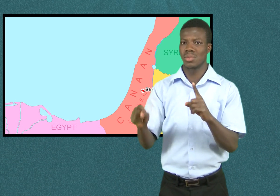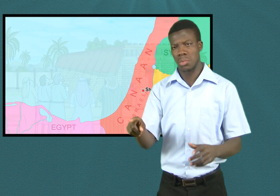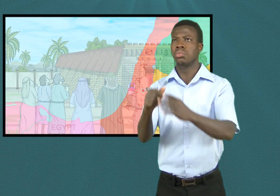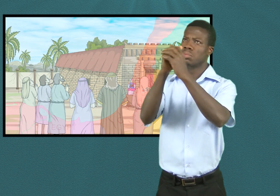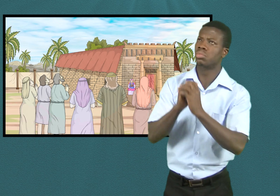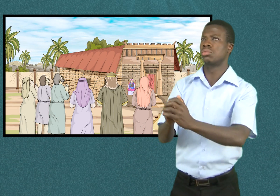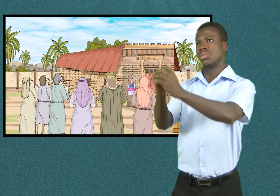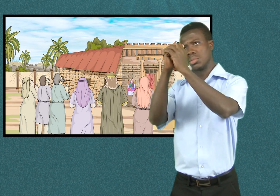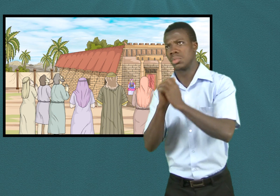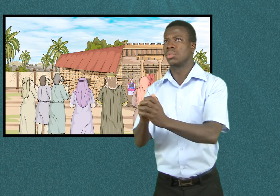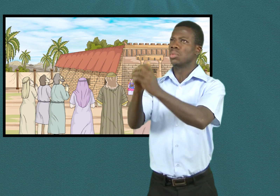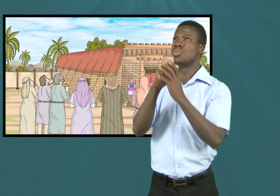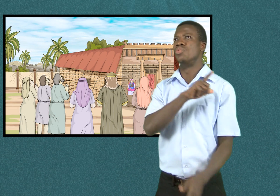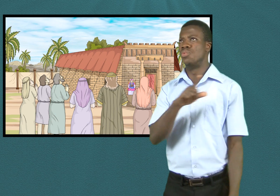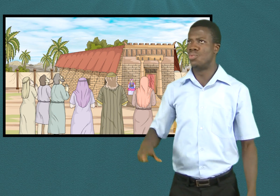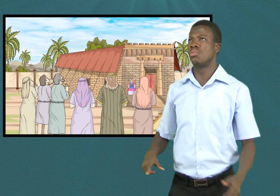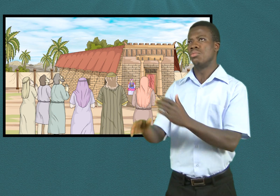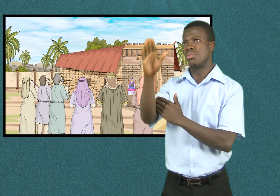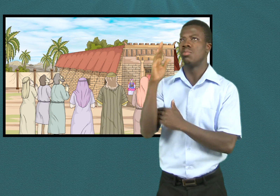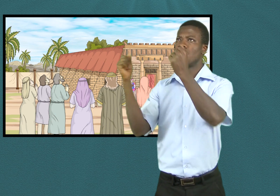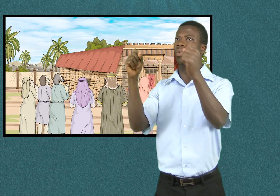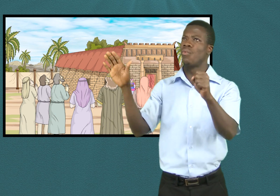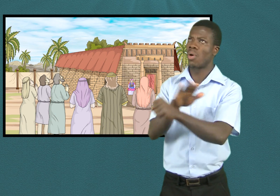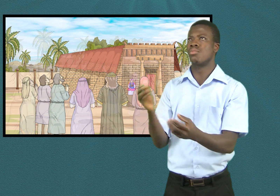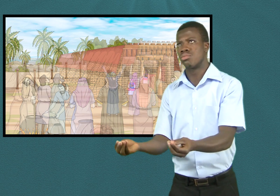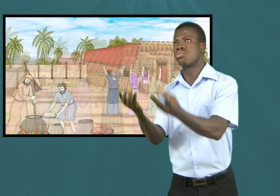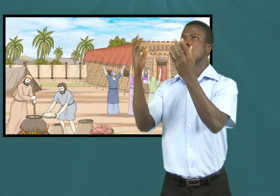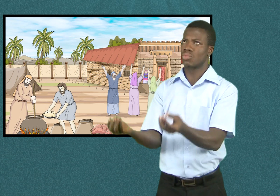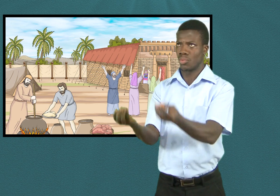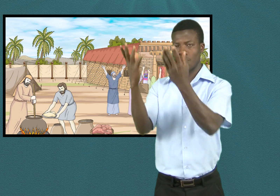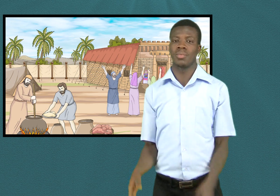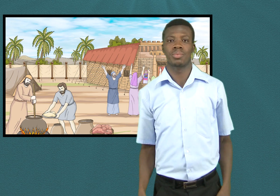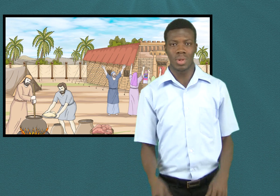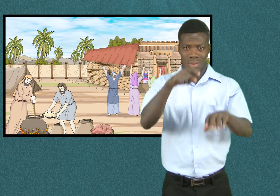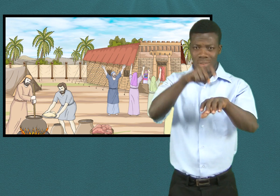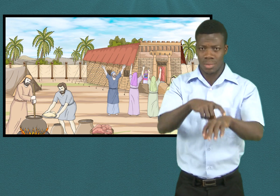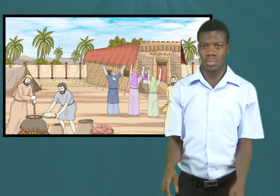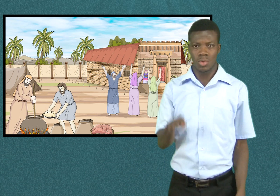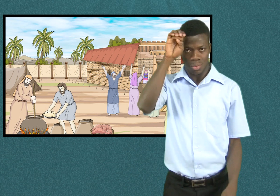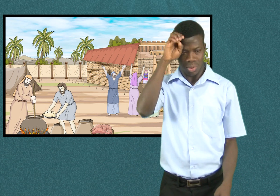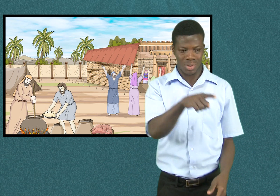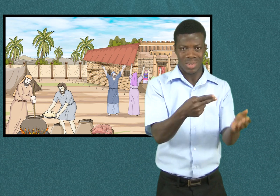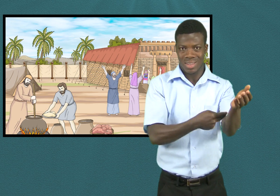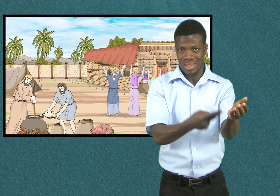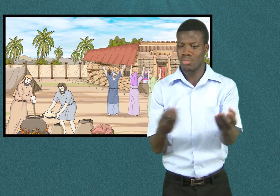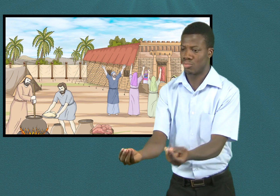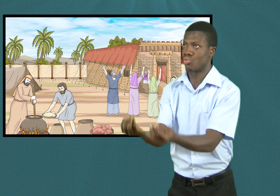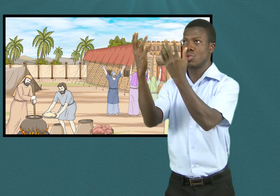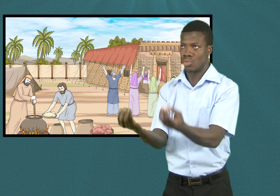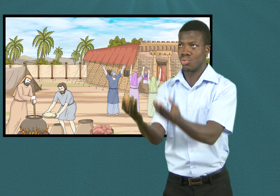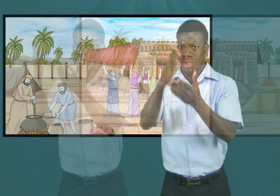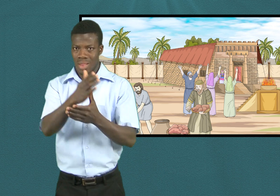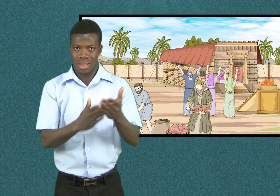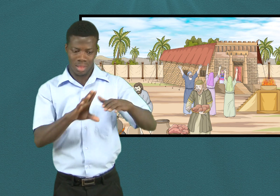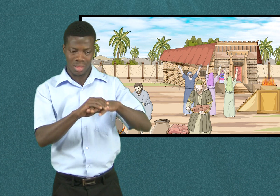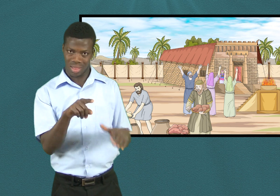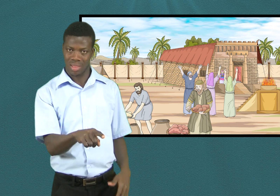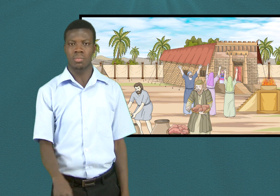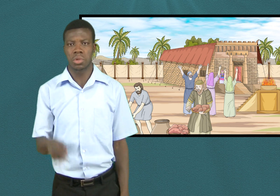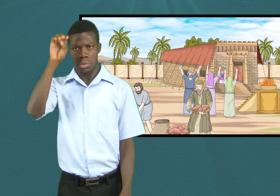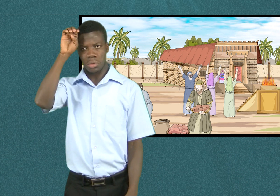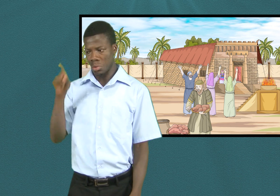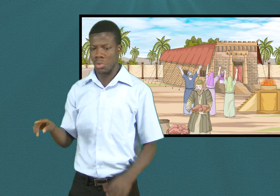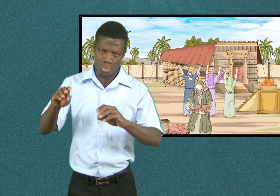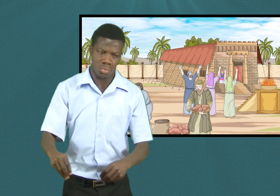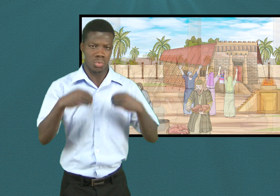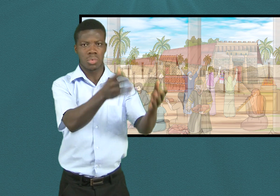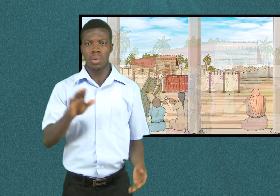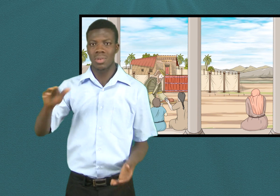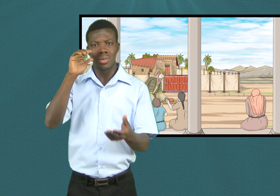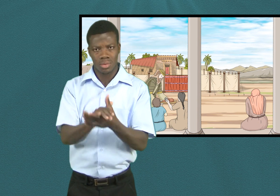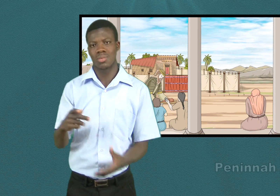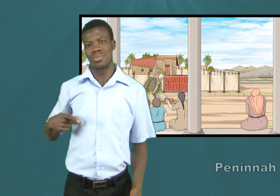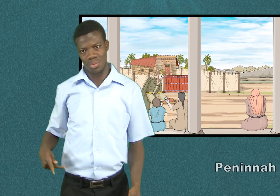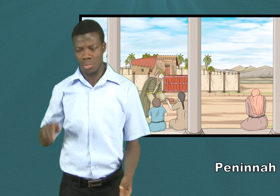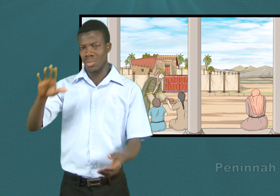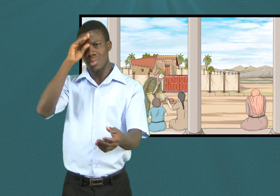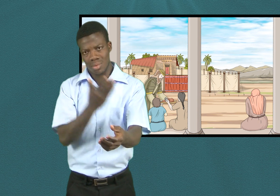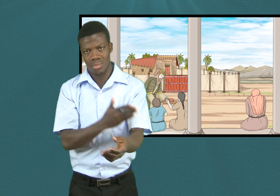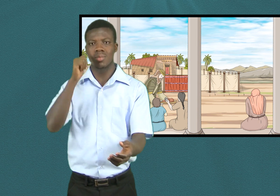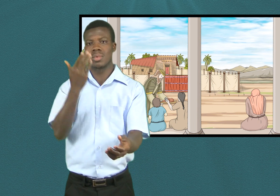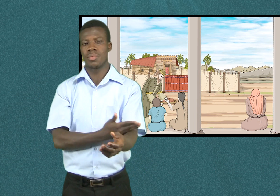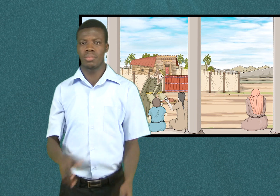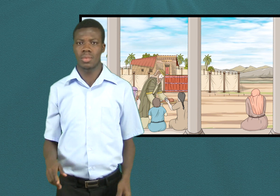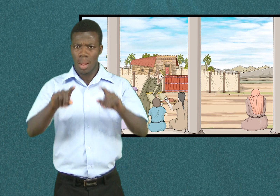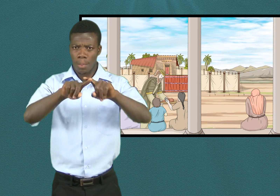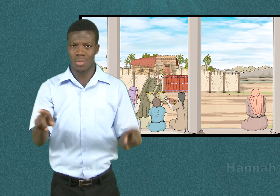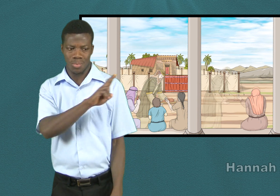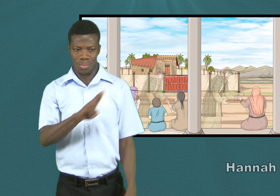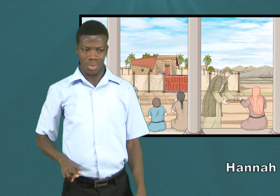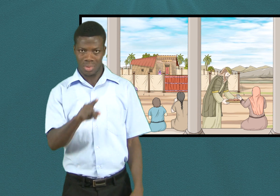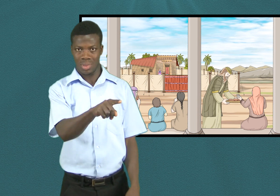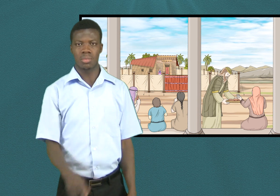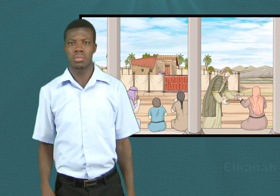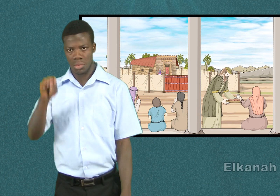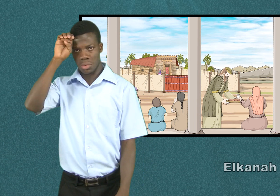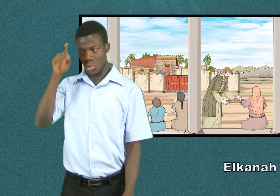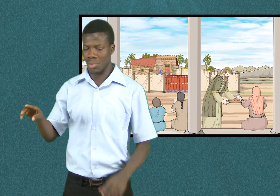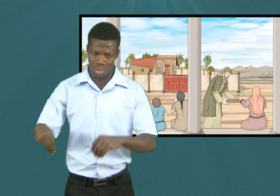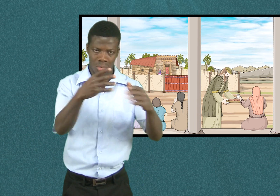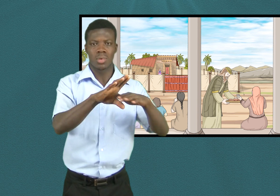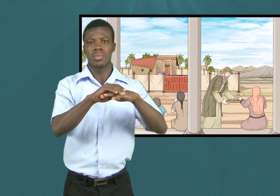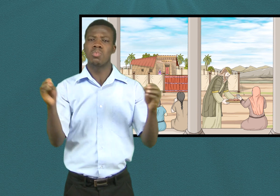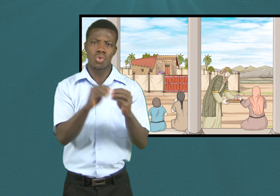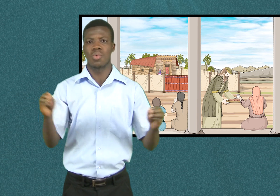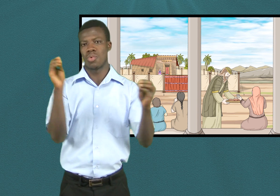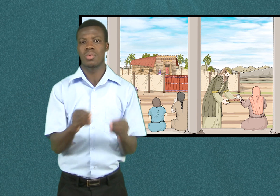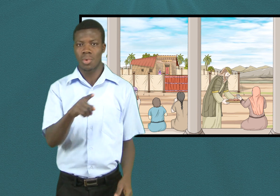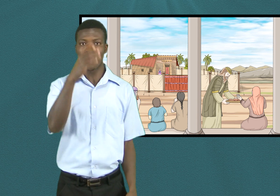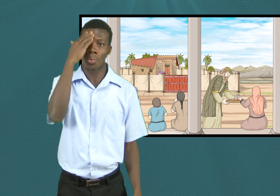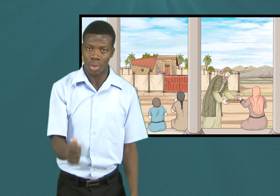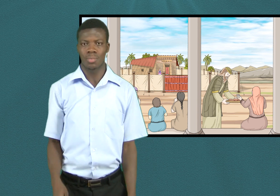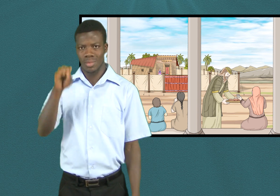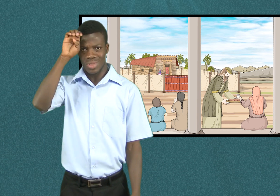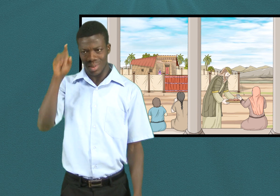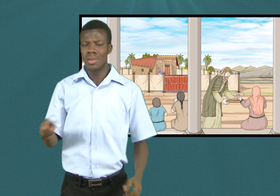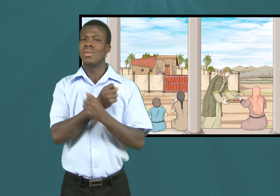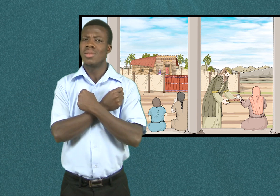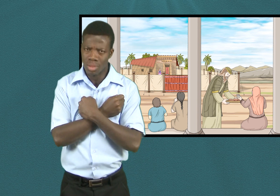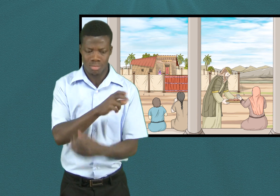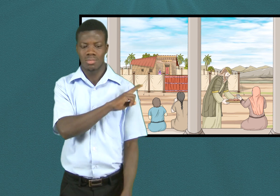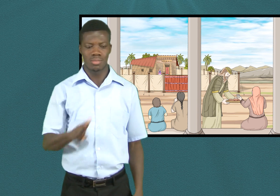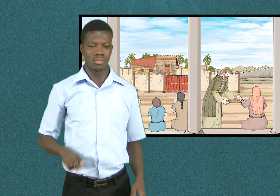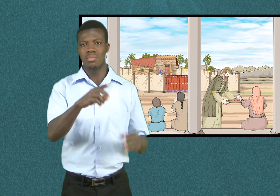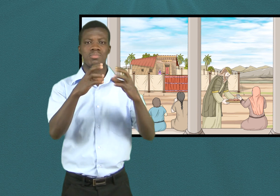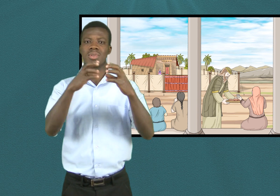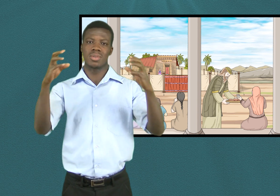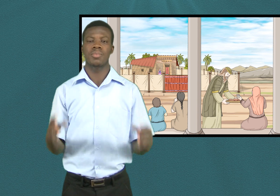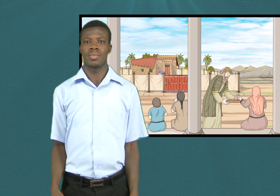And whenever the day came for Elkanah to present his sacrifice, he would give portions to his wife Peninnah and to all her sons and daughters.